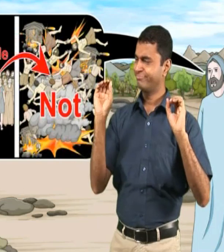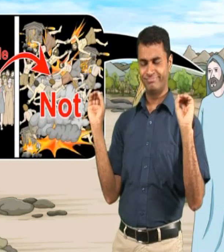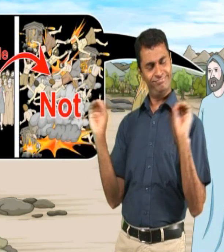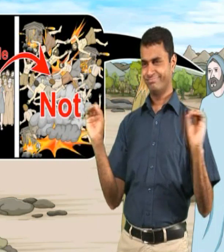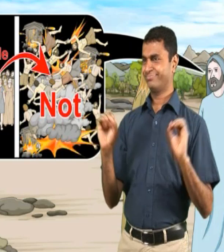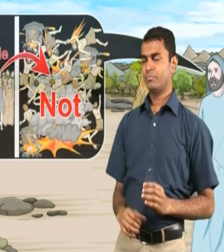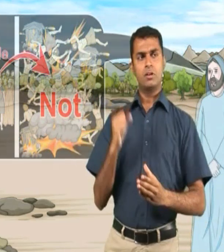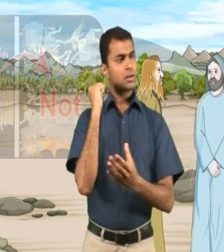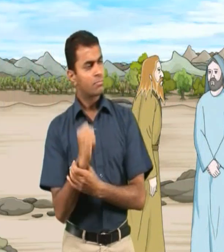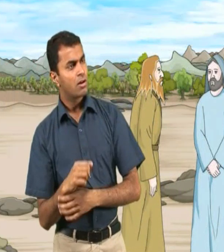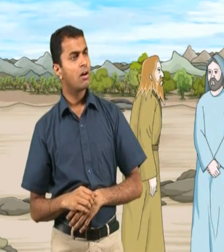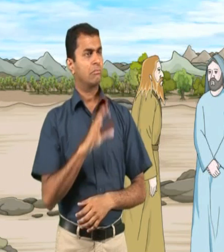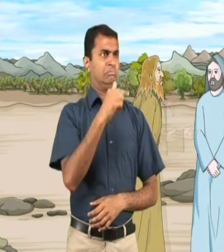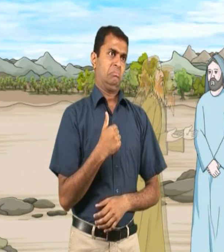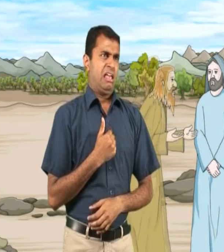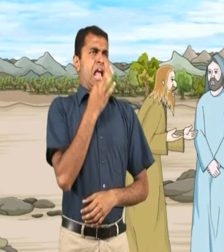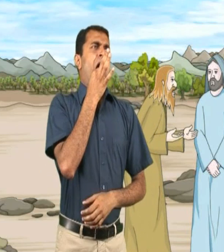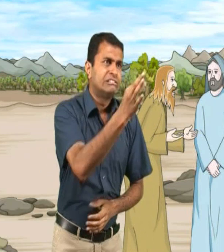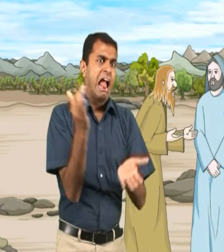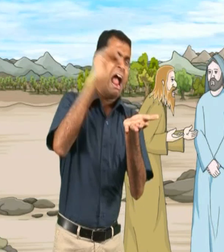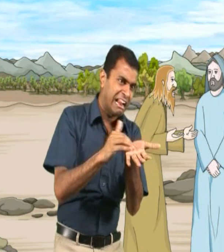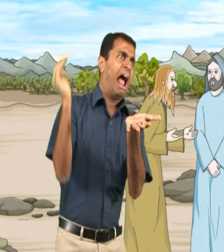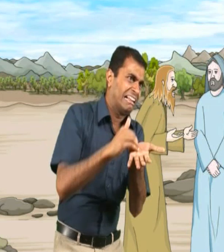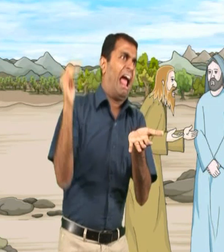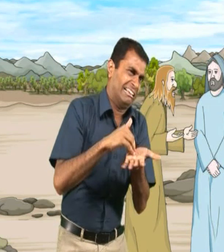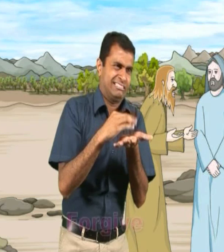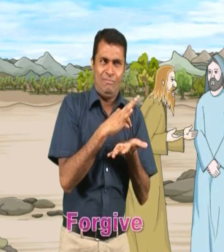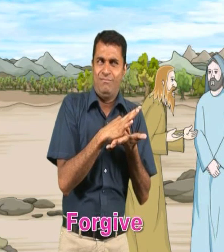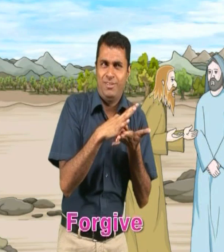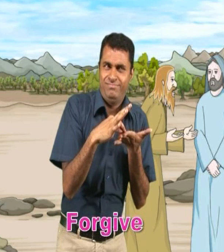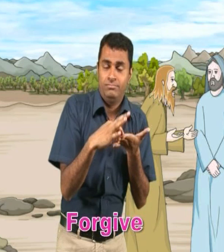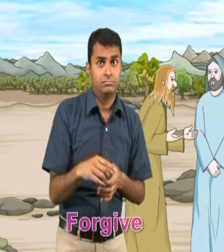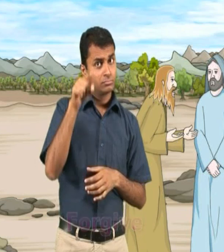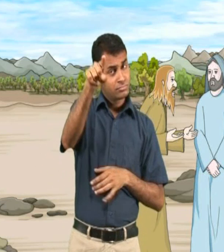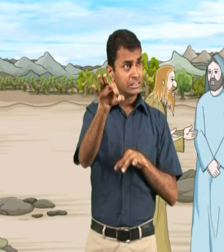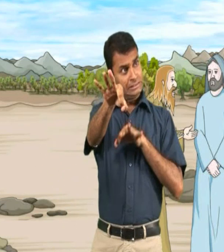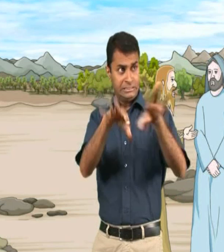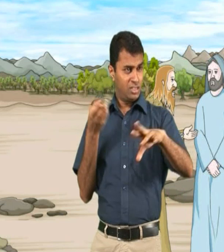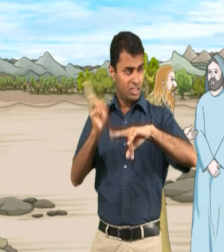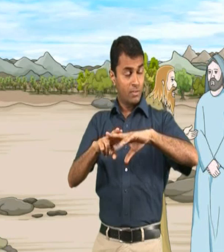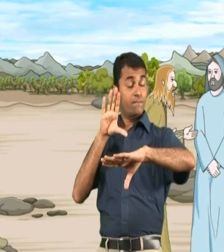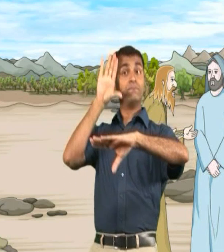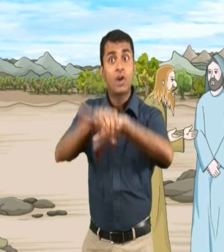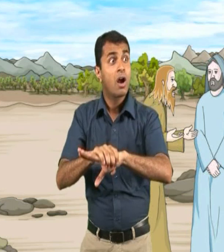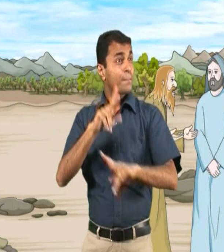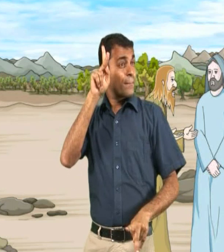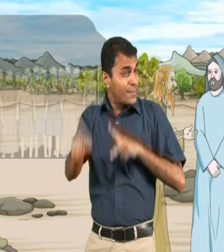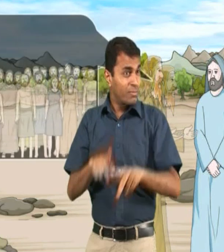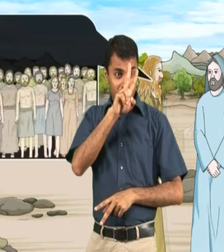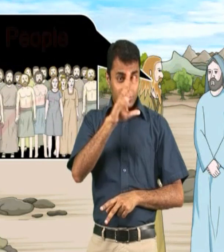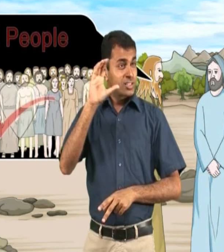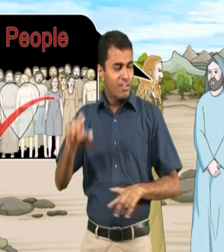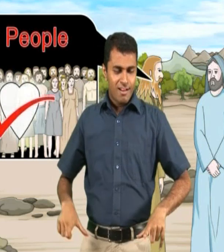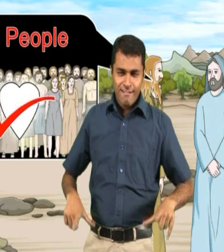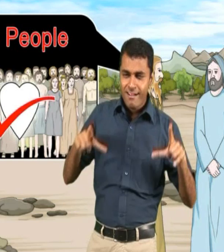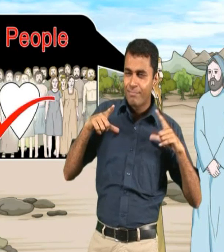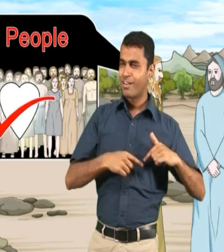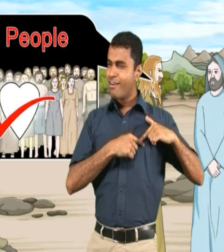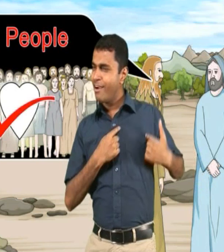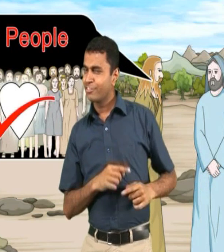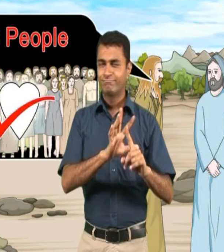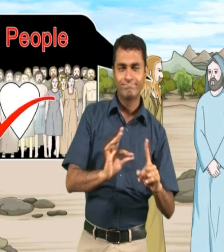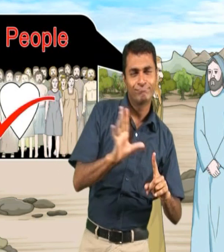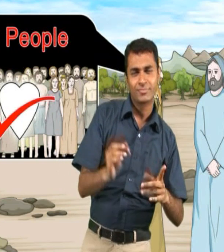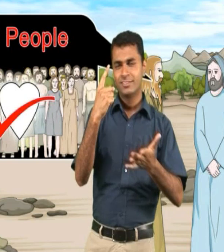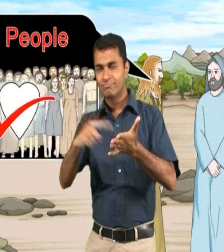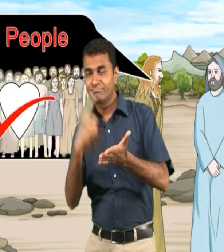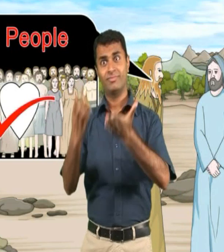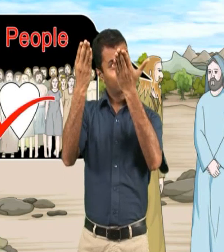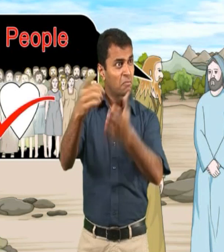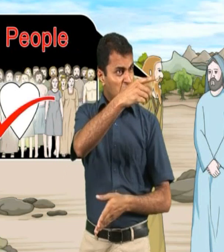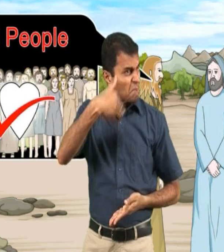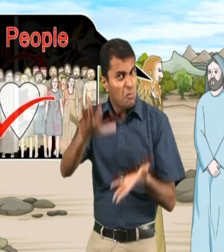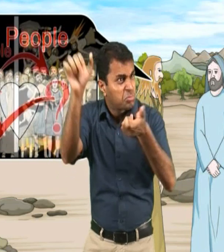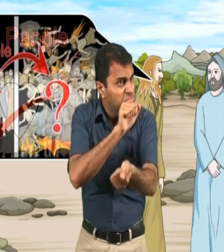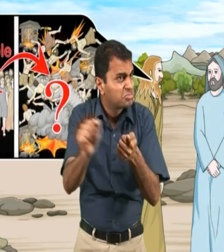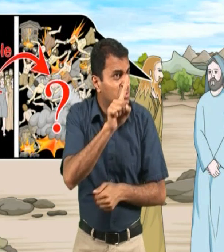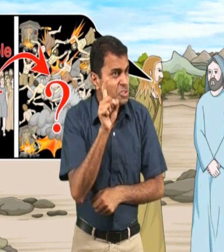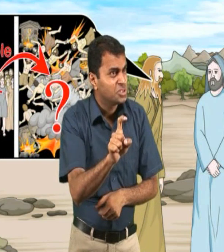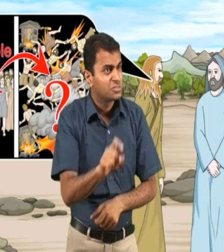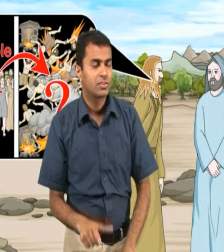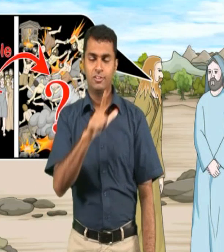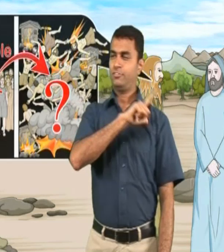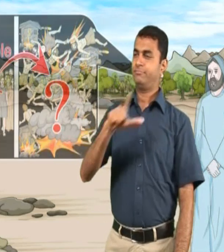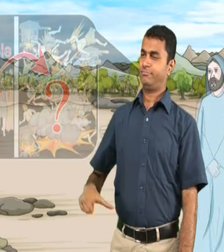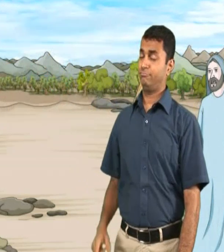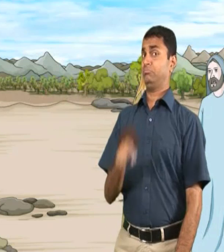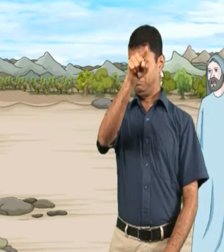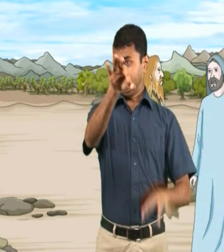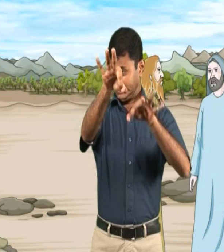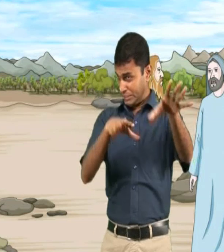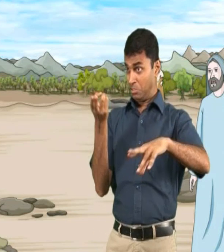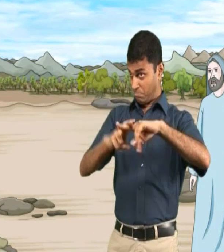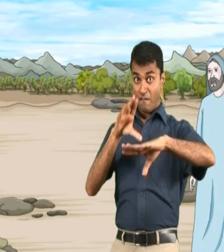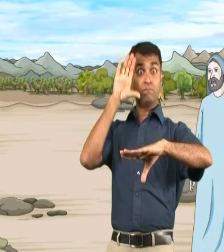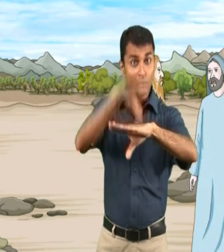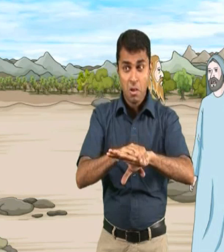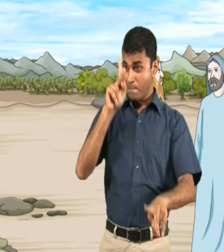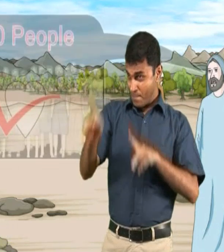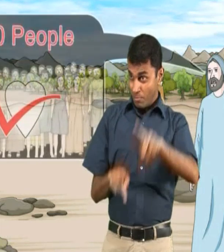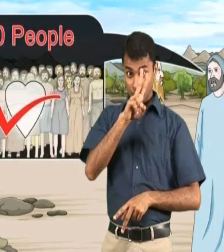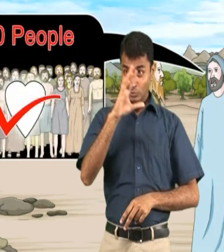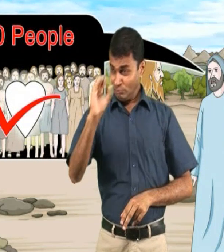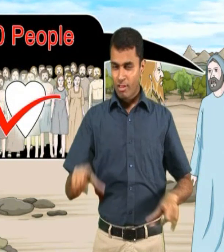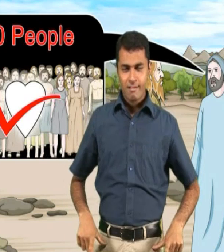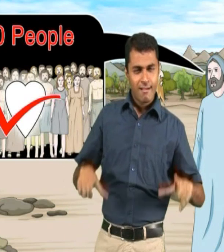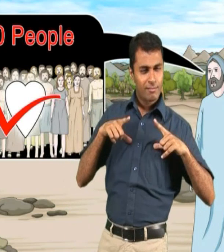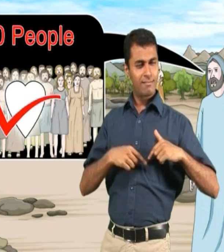And Abraham said, “Now that I have ventured to speak to the Lord, suppose twenty are found there?”